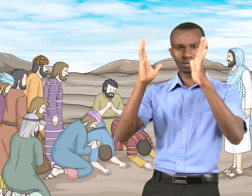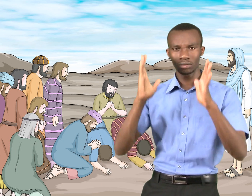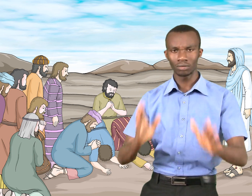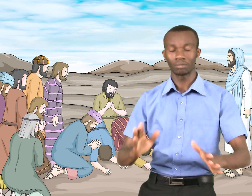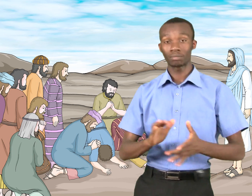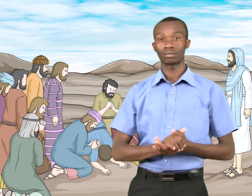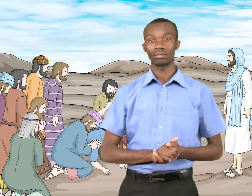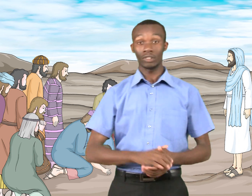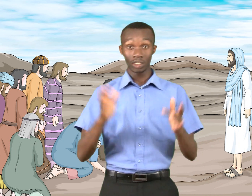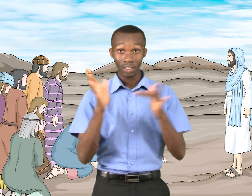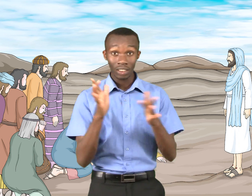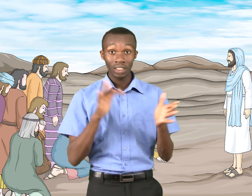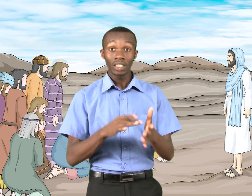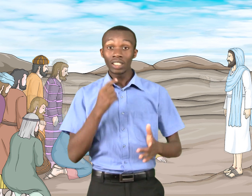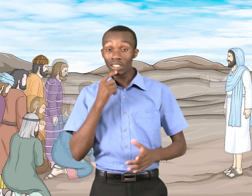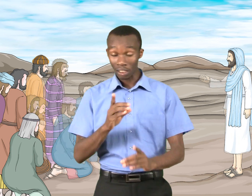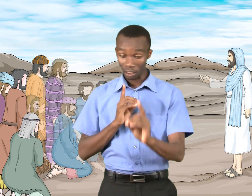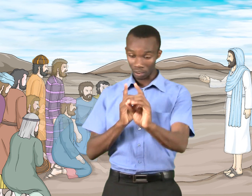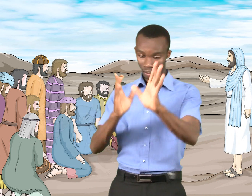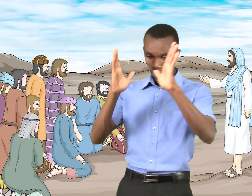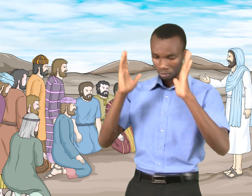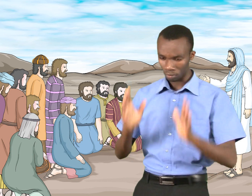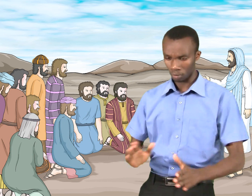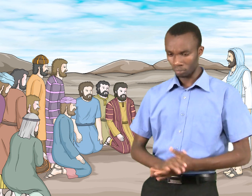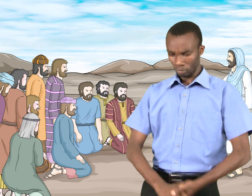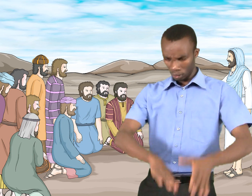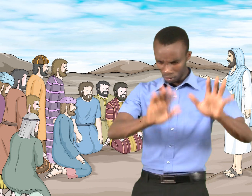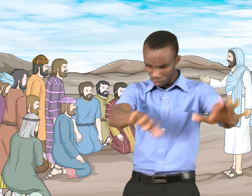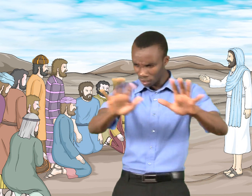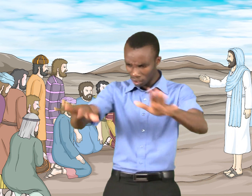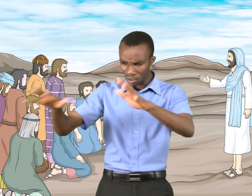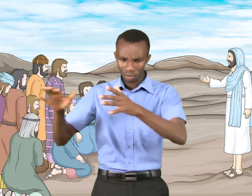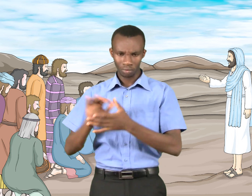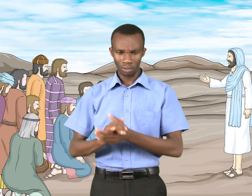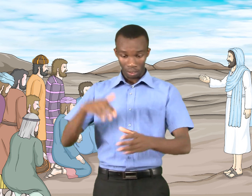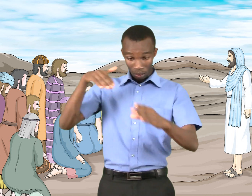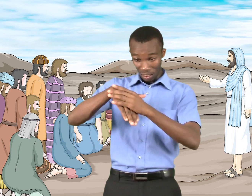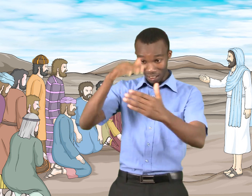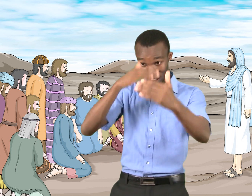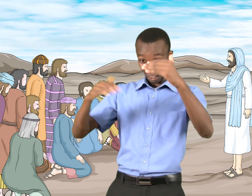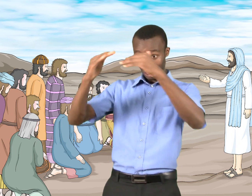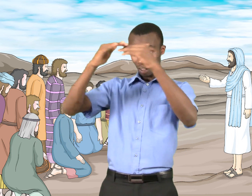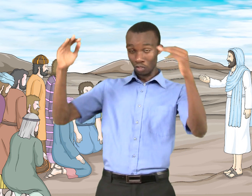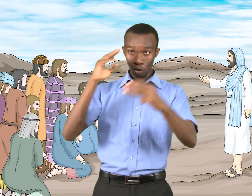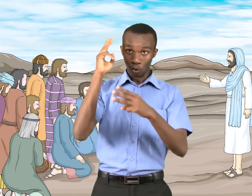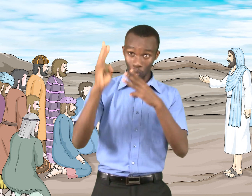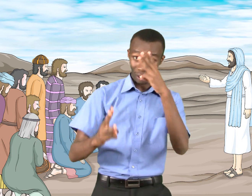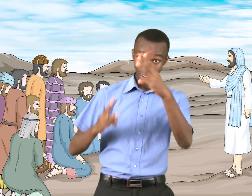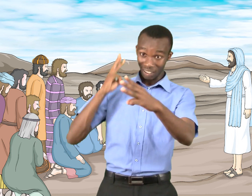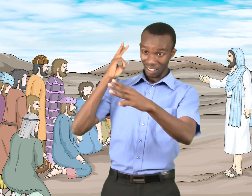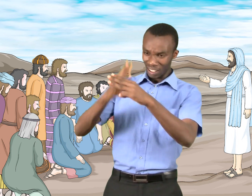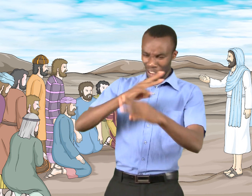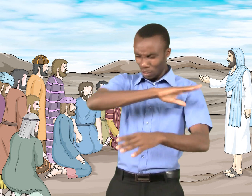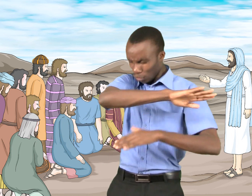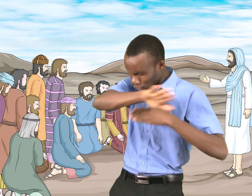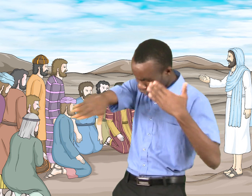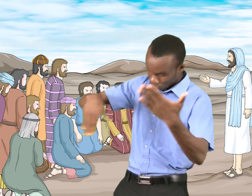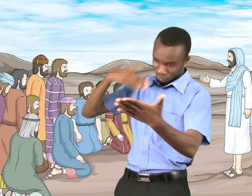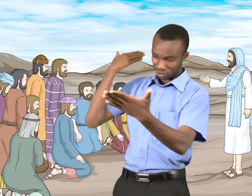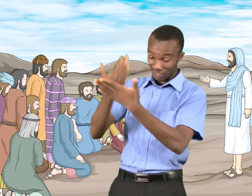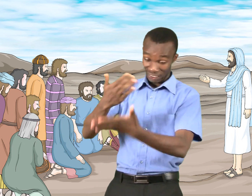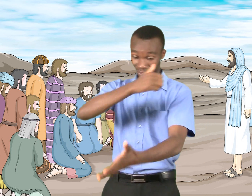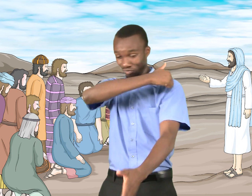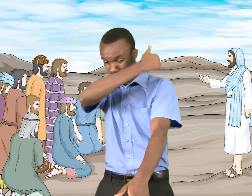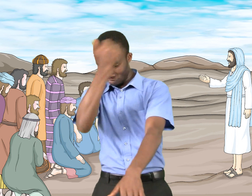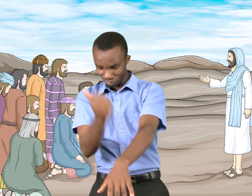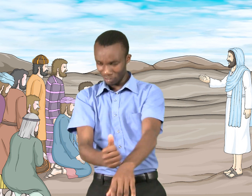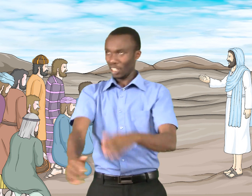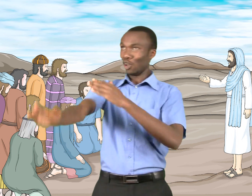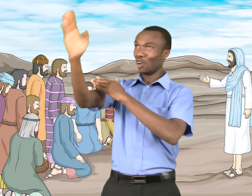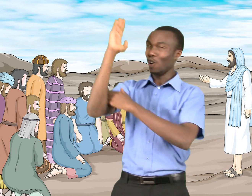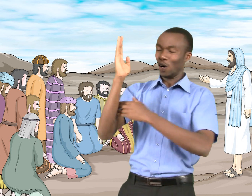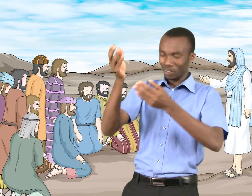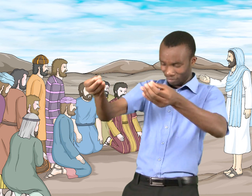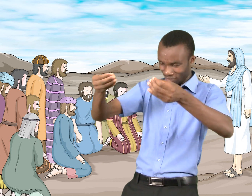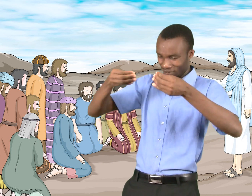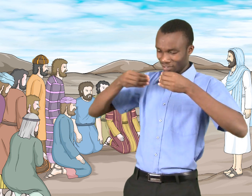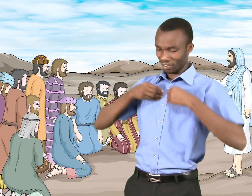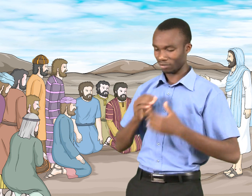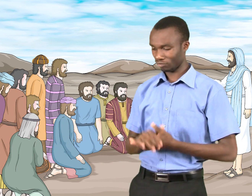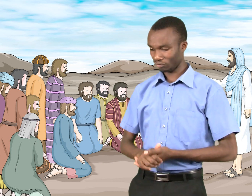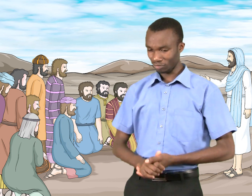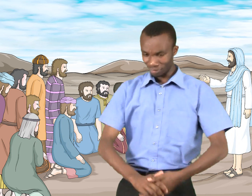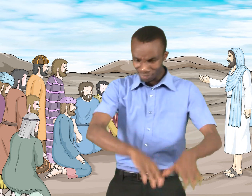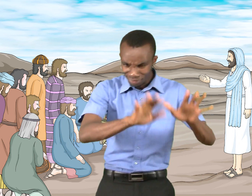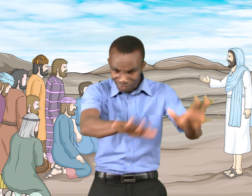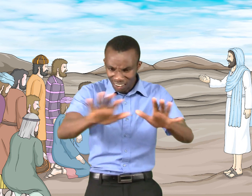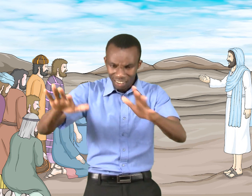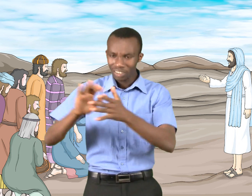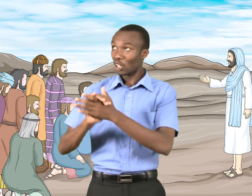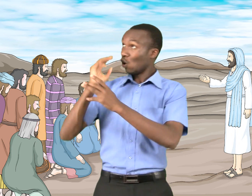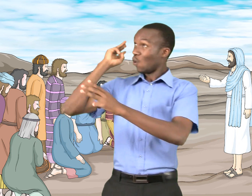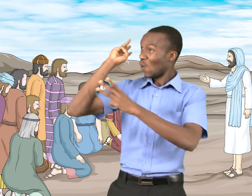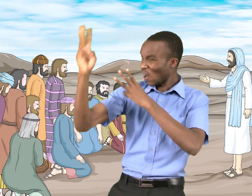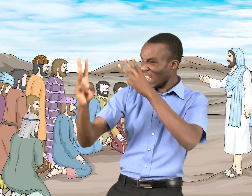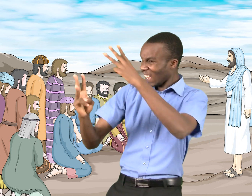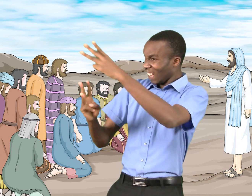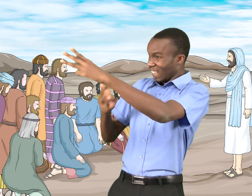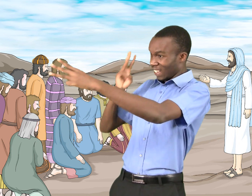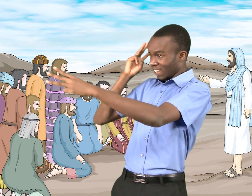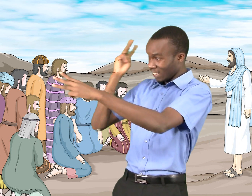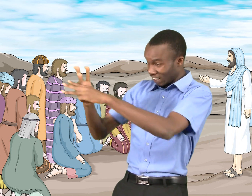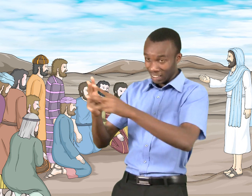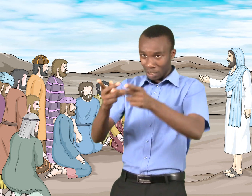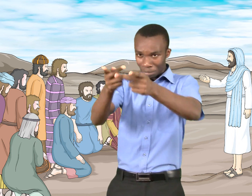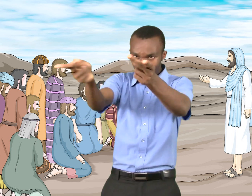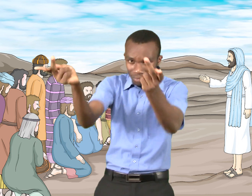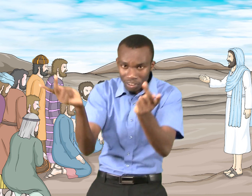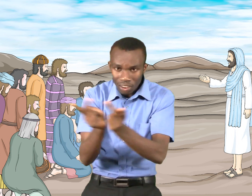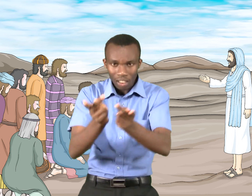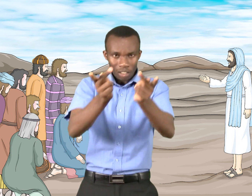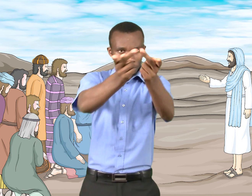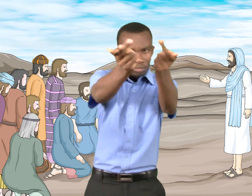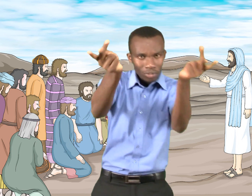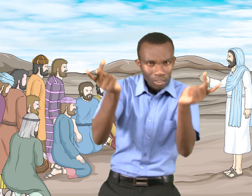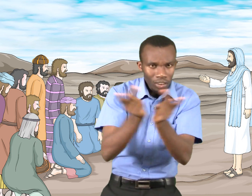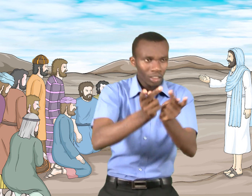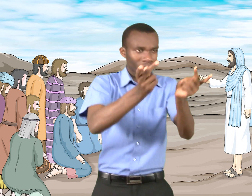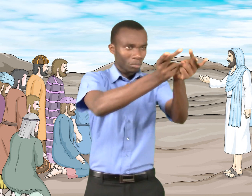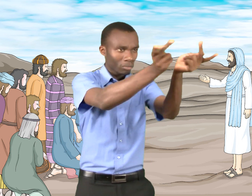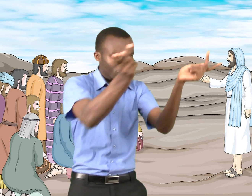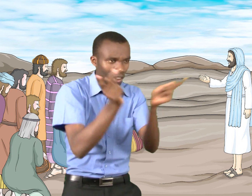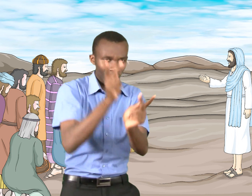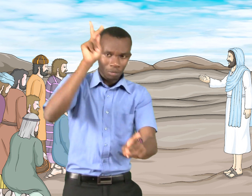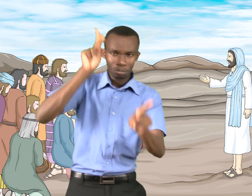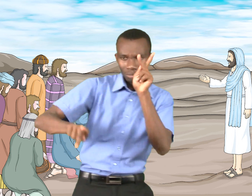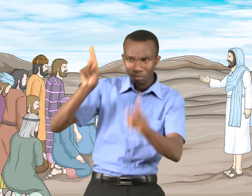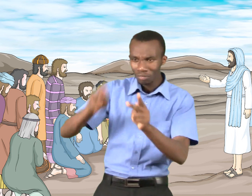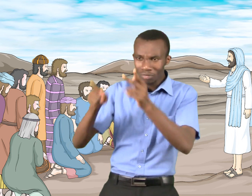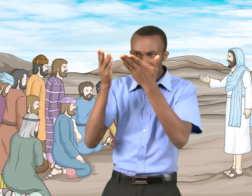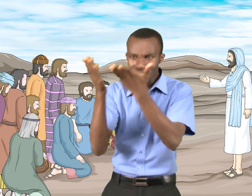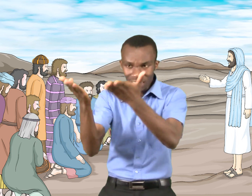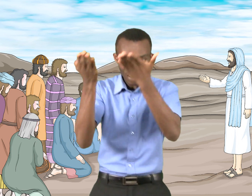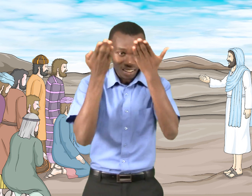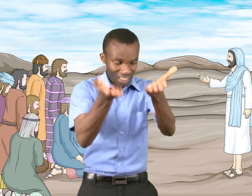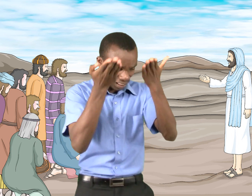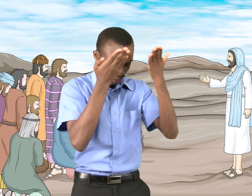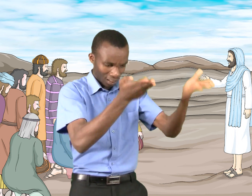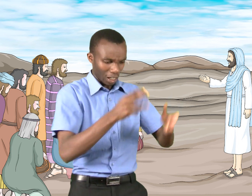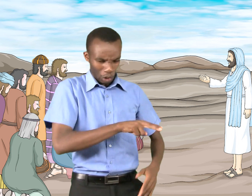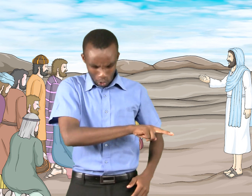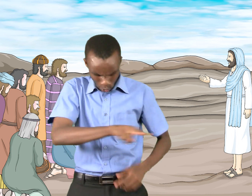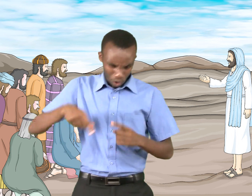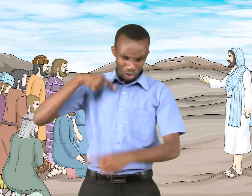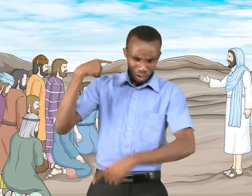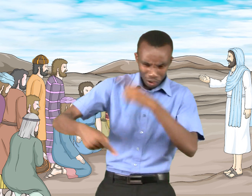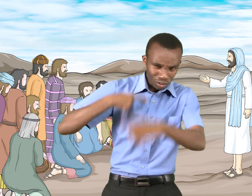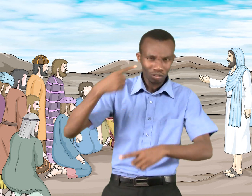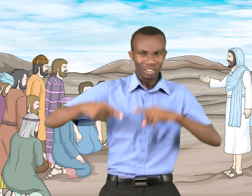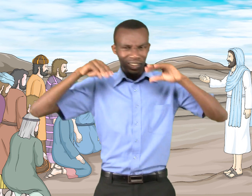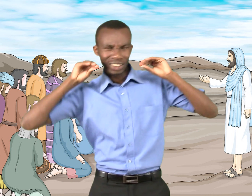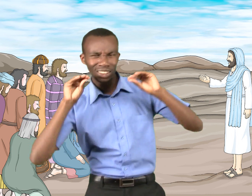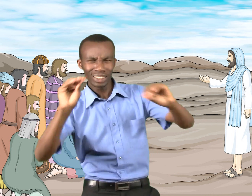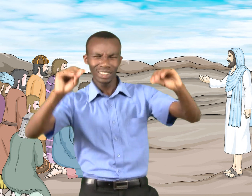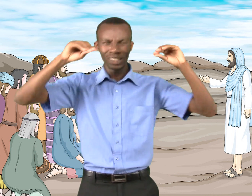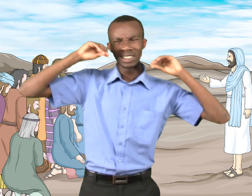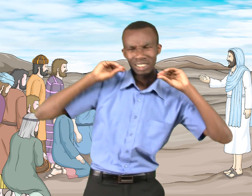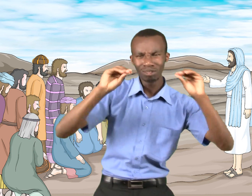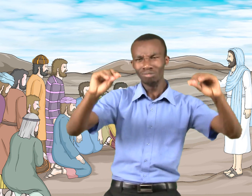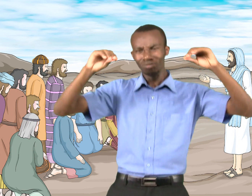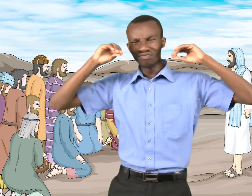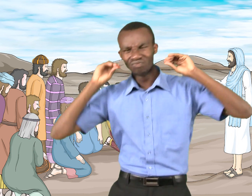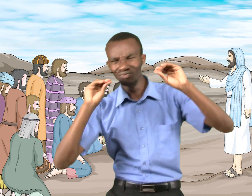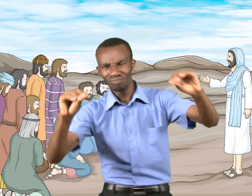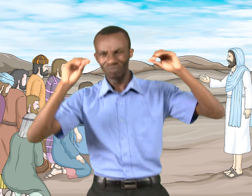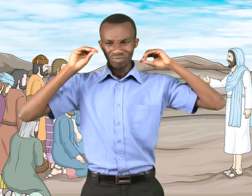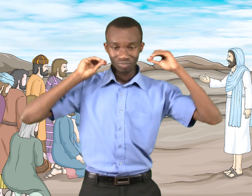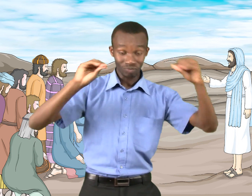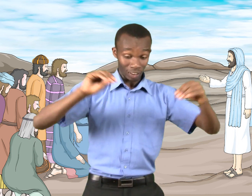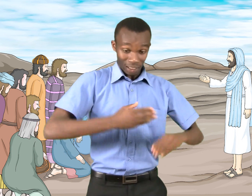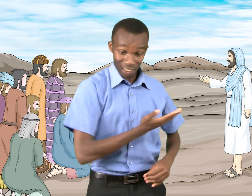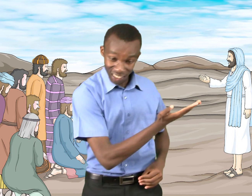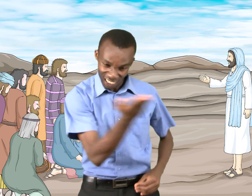Then Jesus came to them and said, “All authority in heaven and on earth has been given to Me.